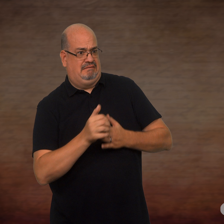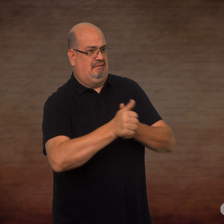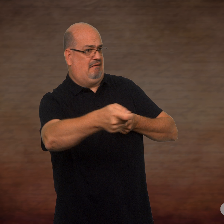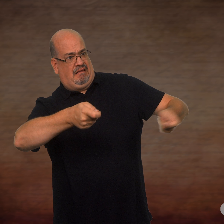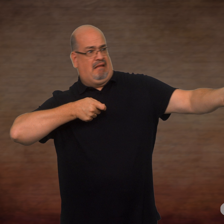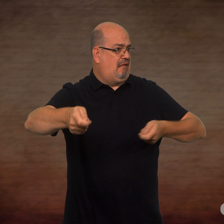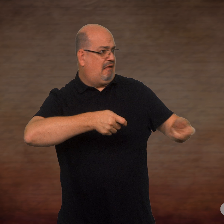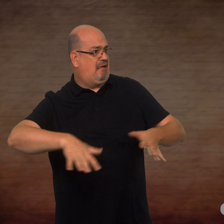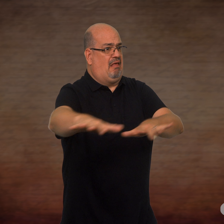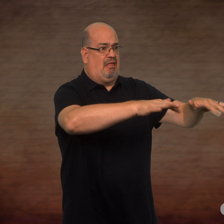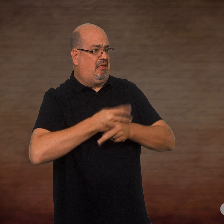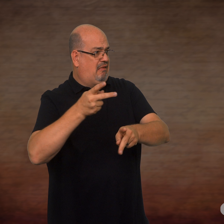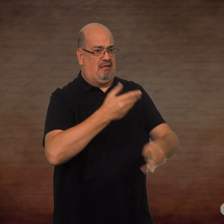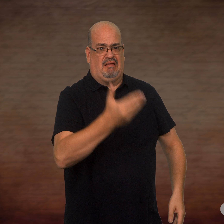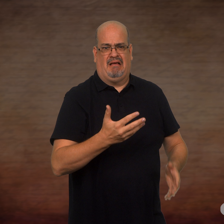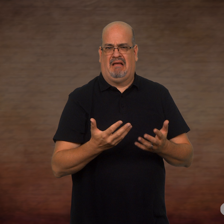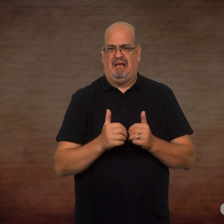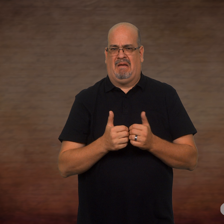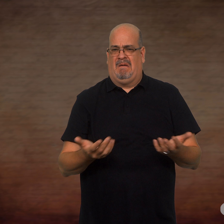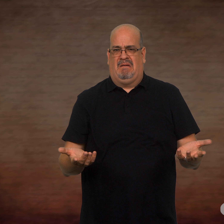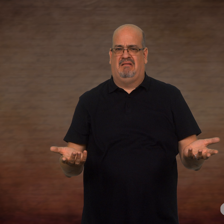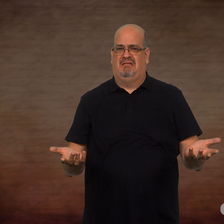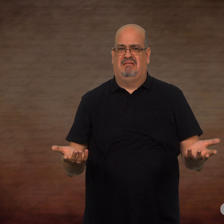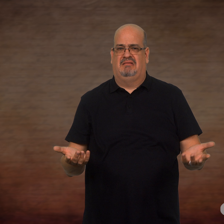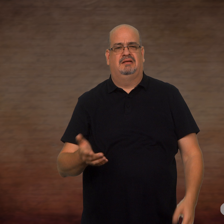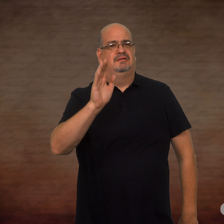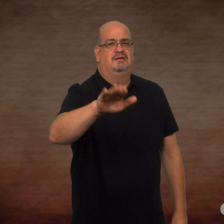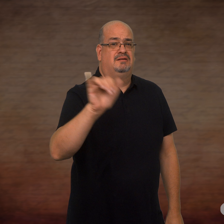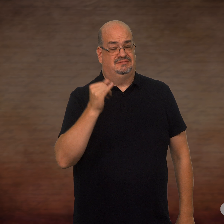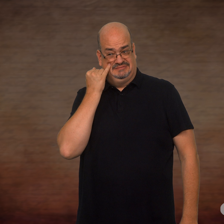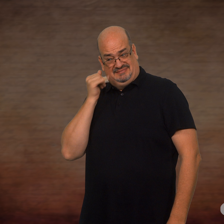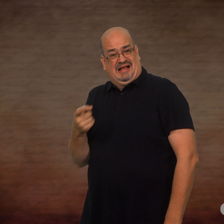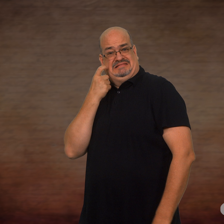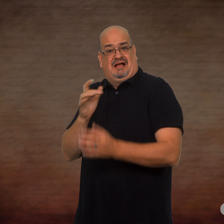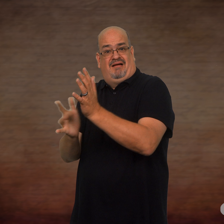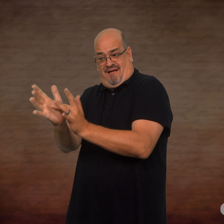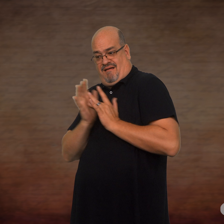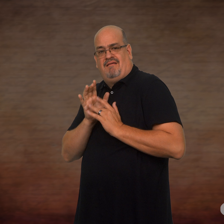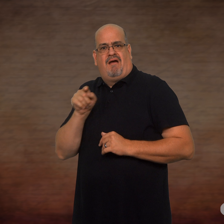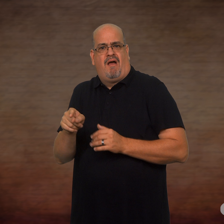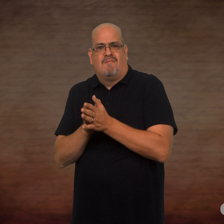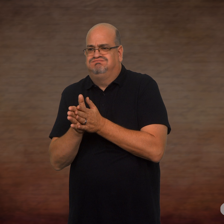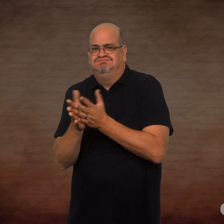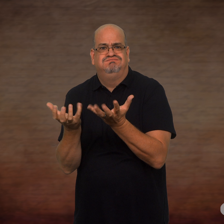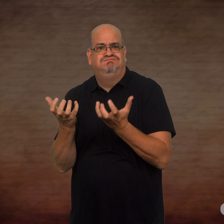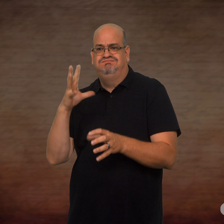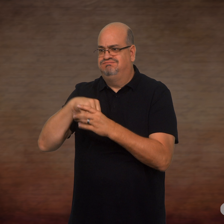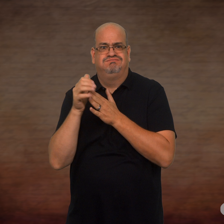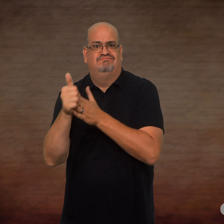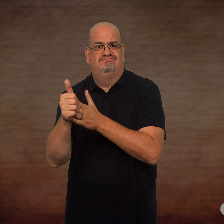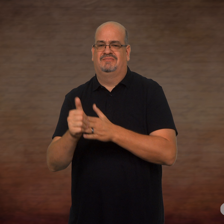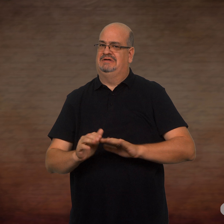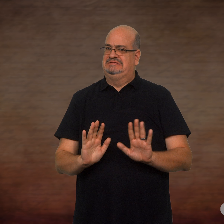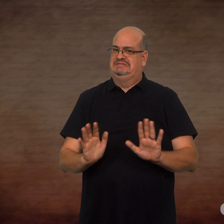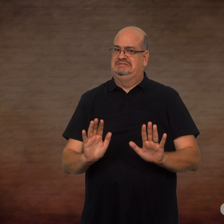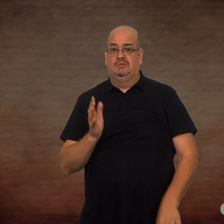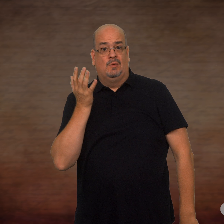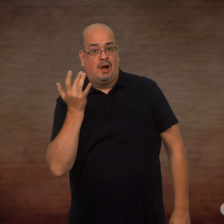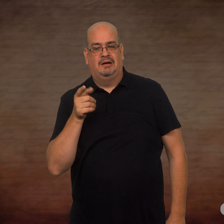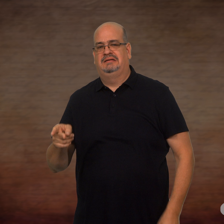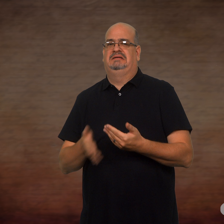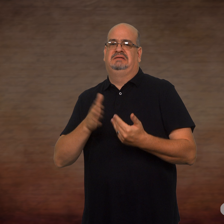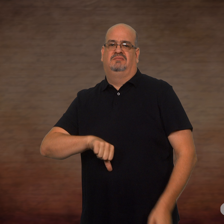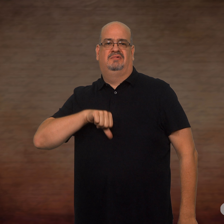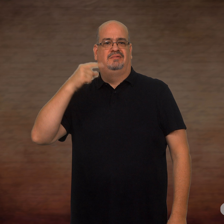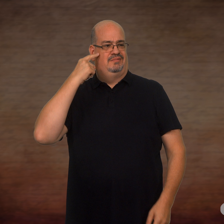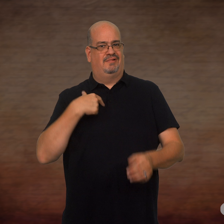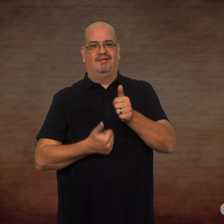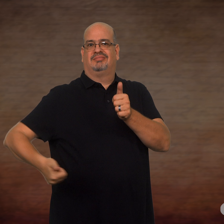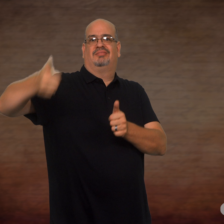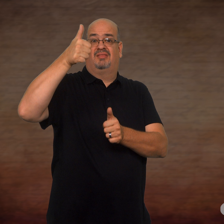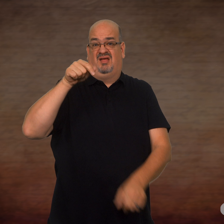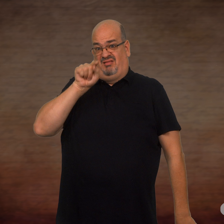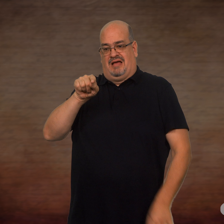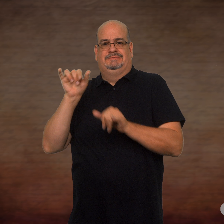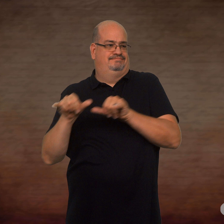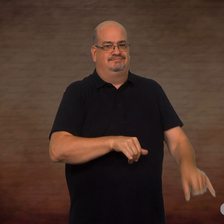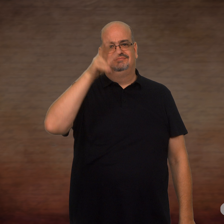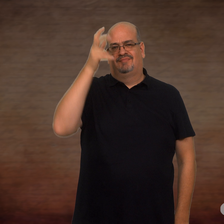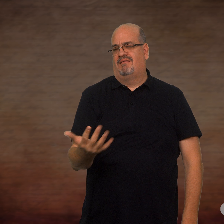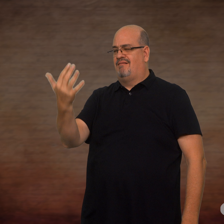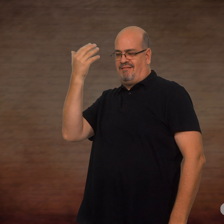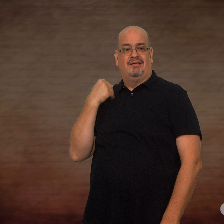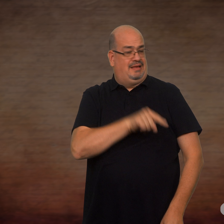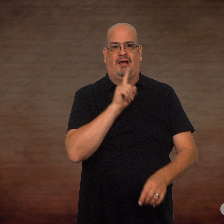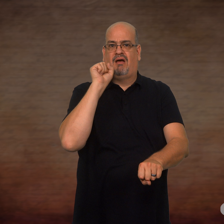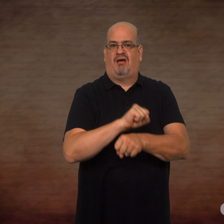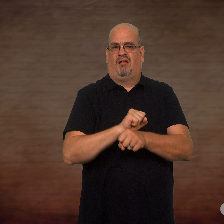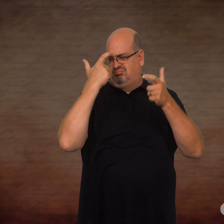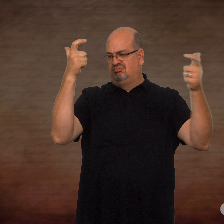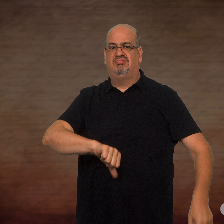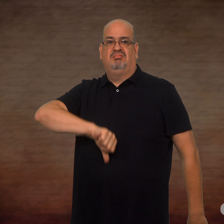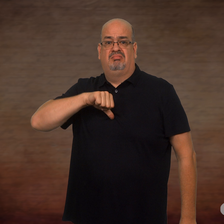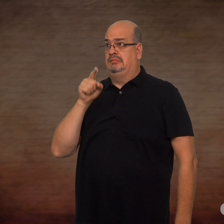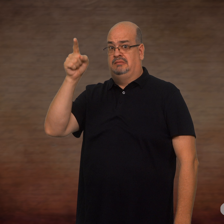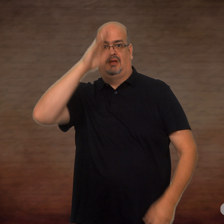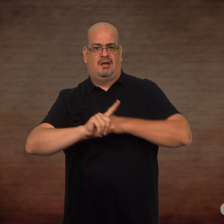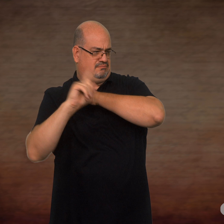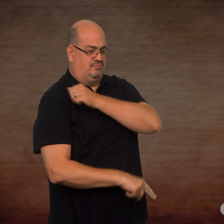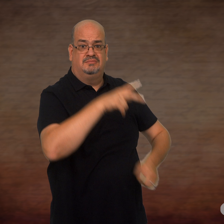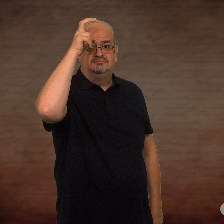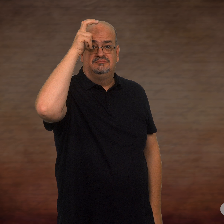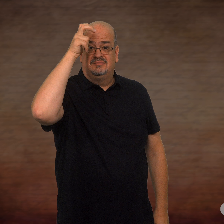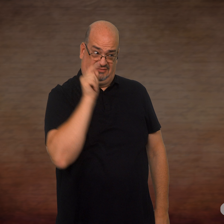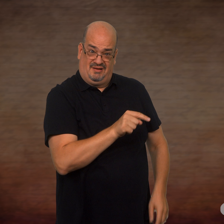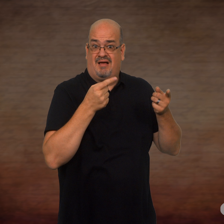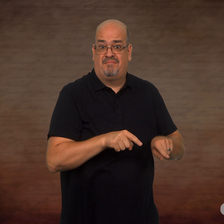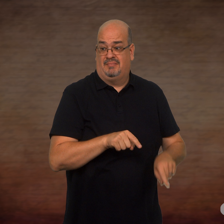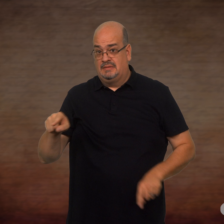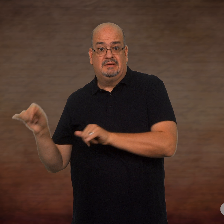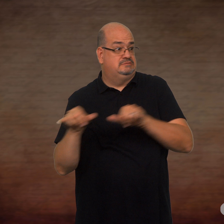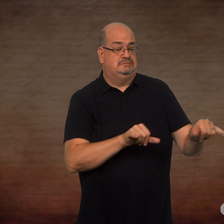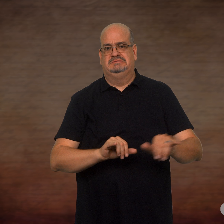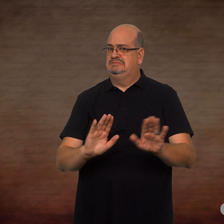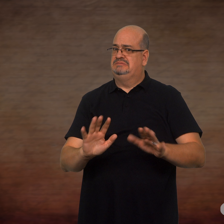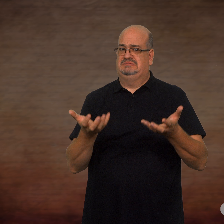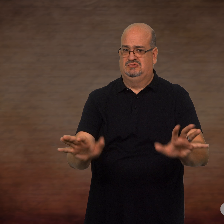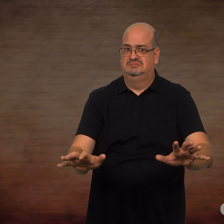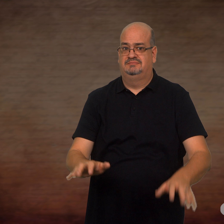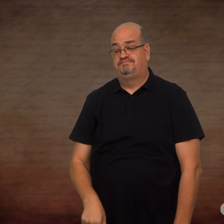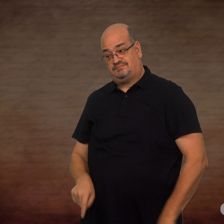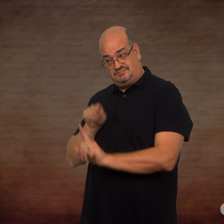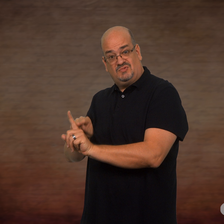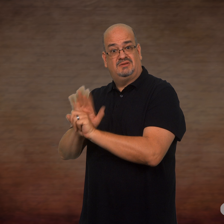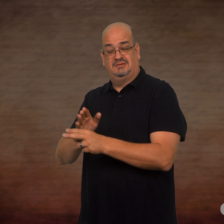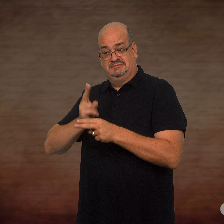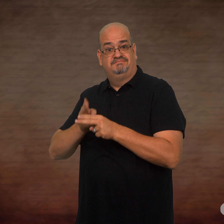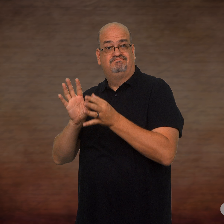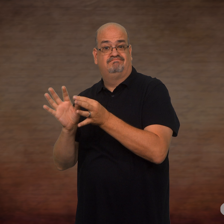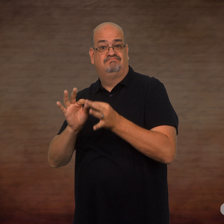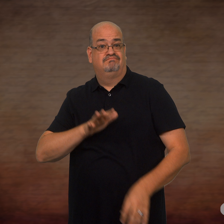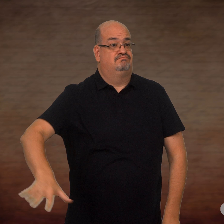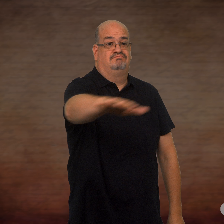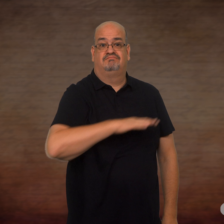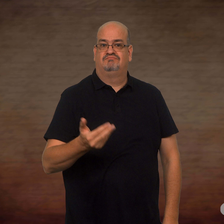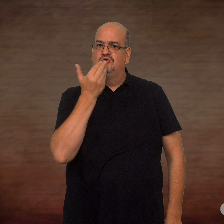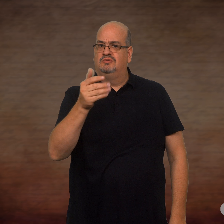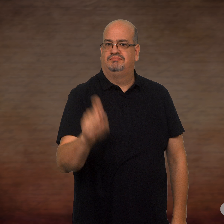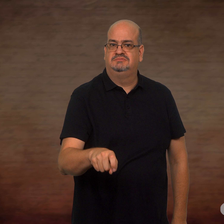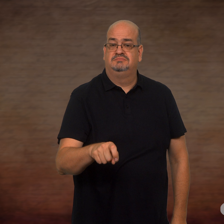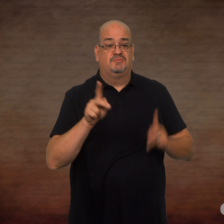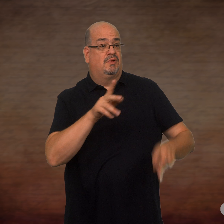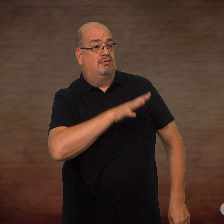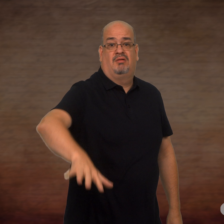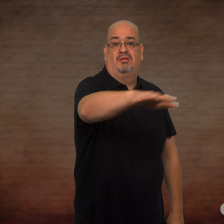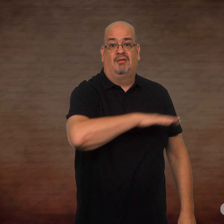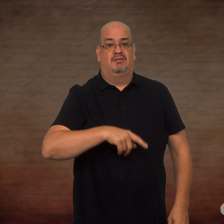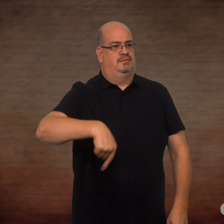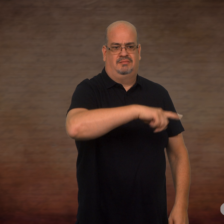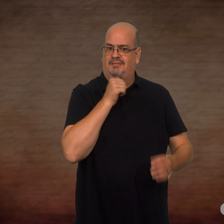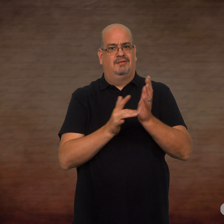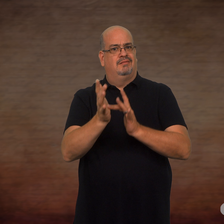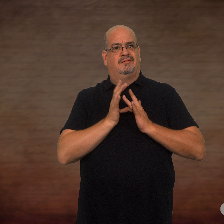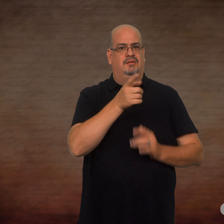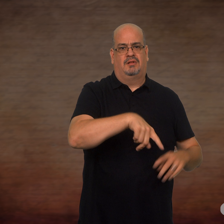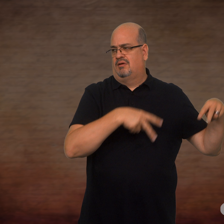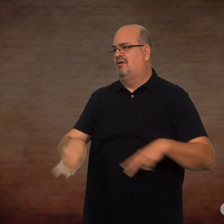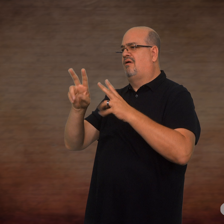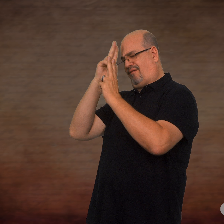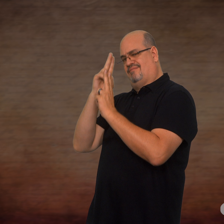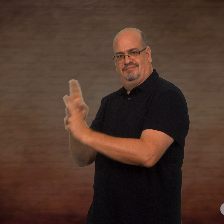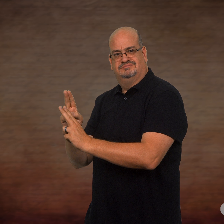He must not be a recent convert, or he may become conceited and fall under the same condemnation as the devil.